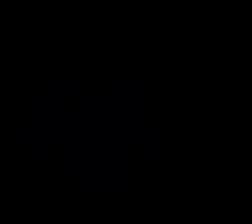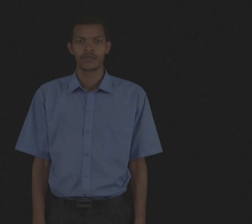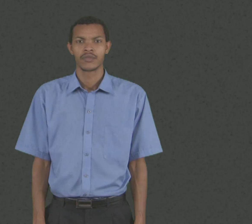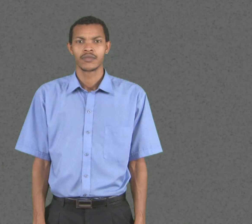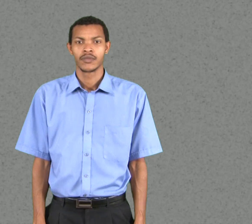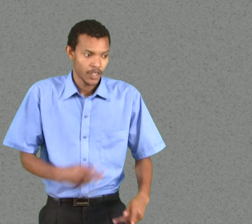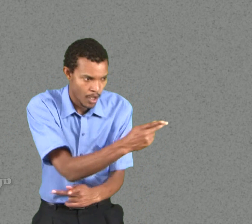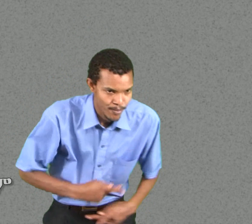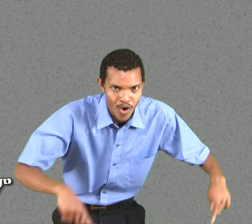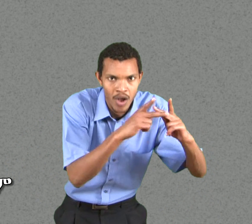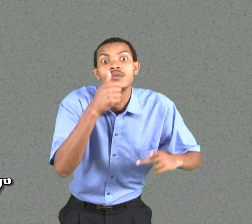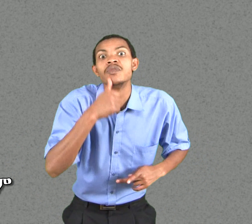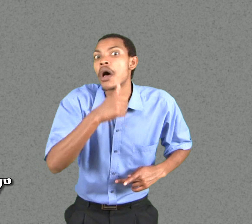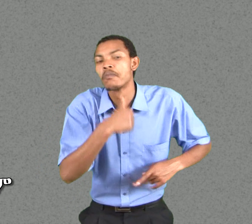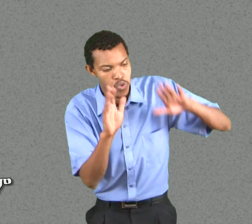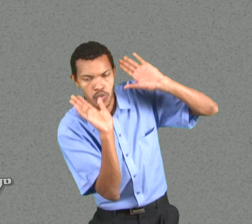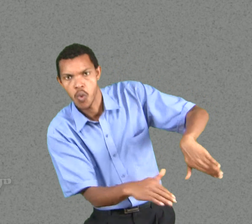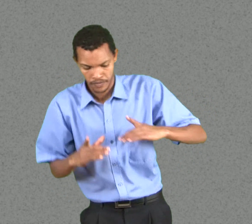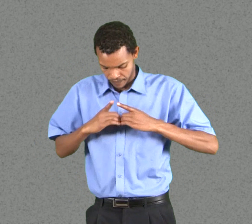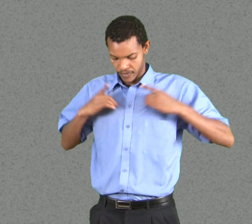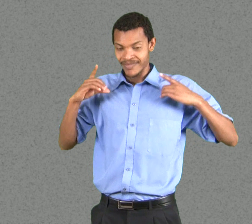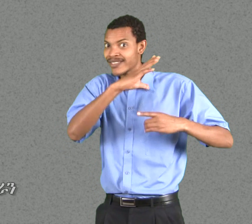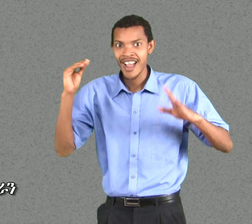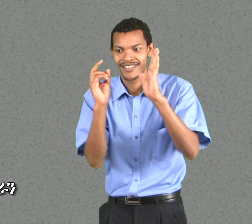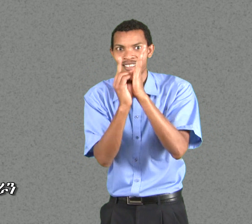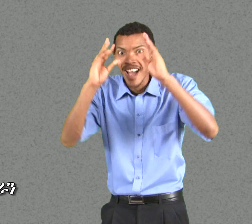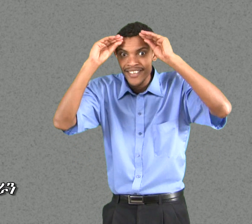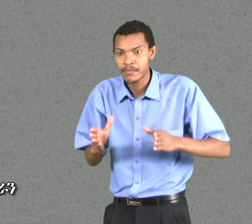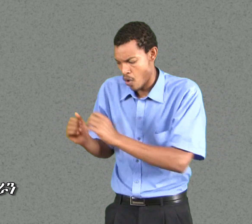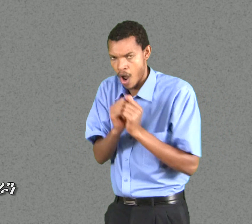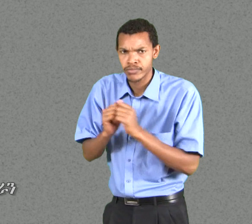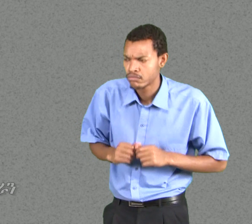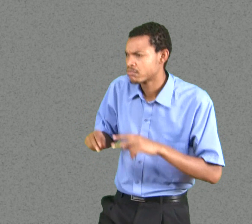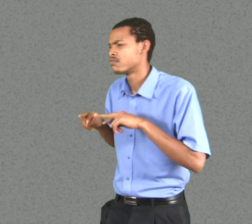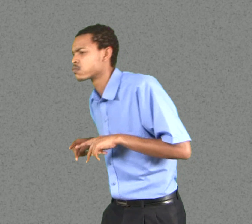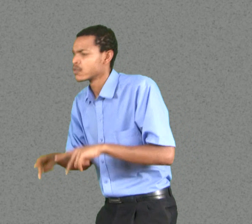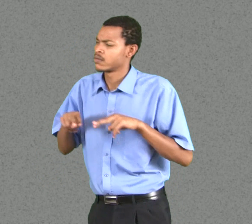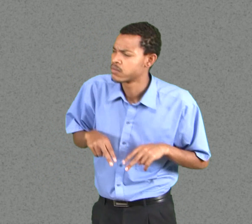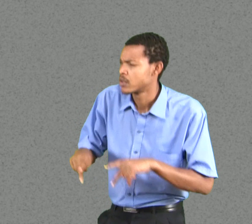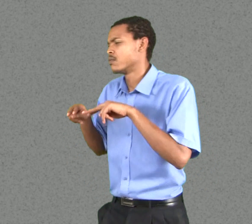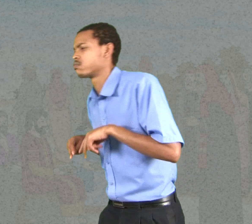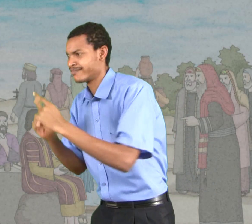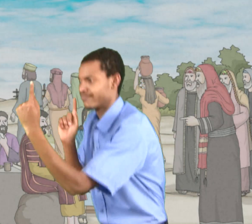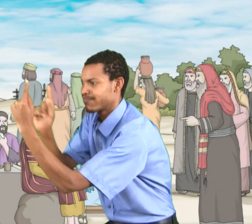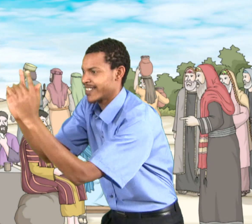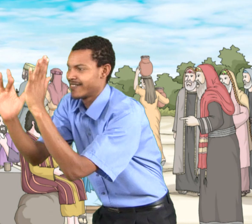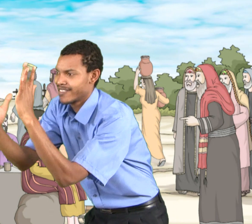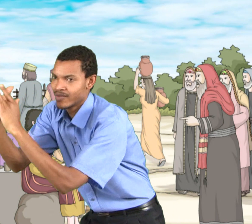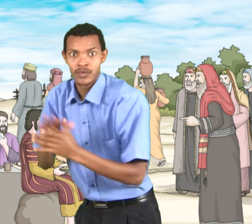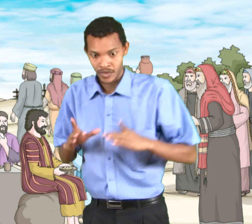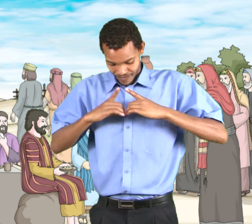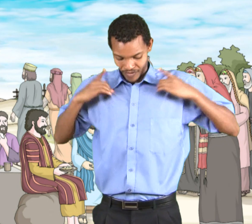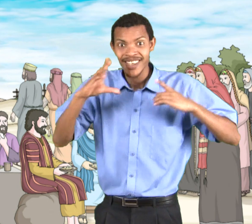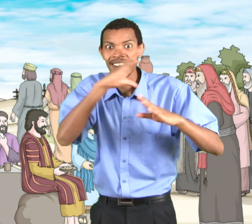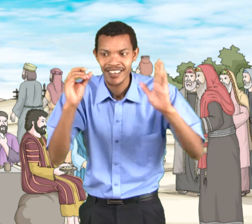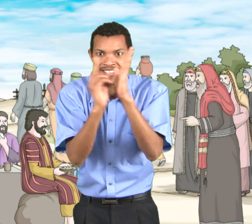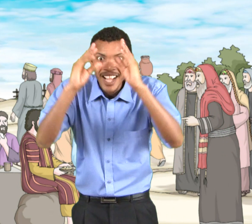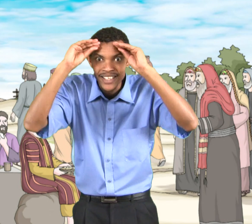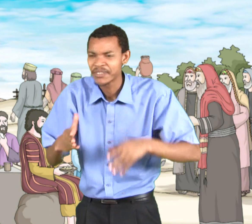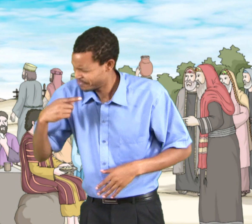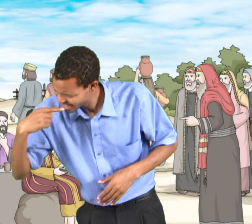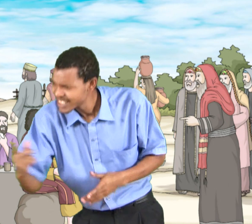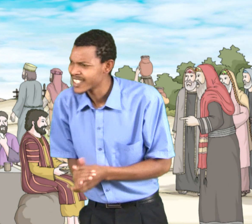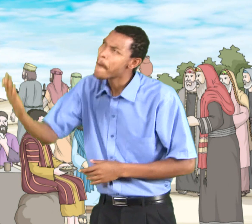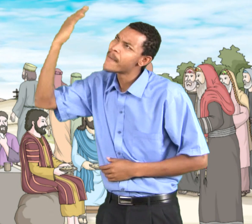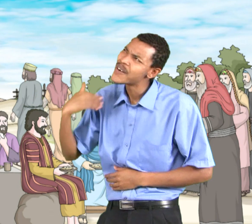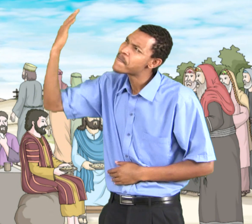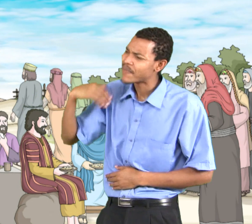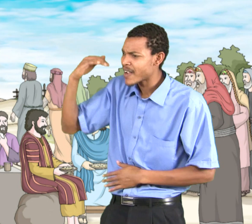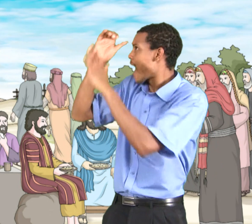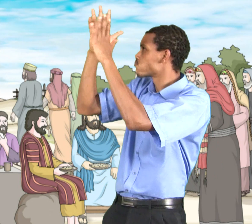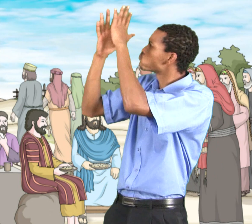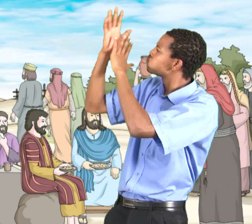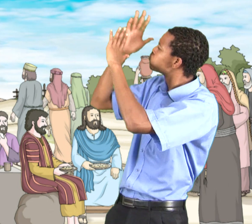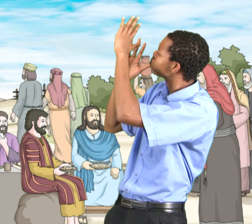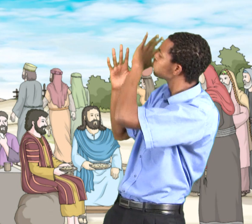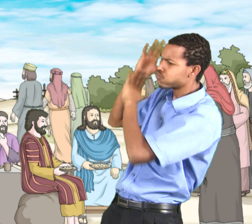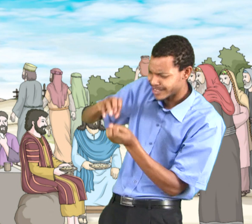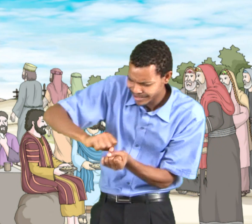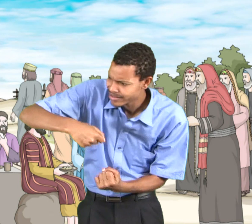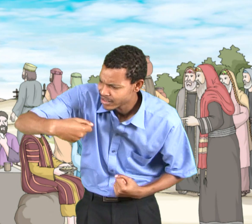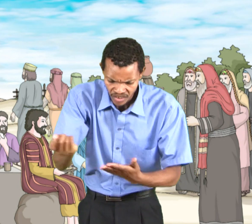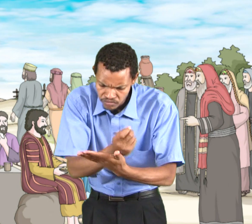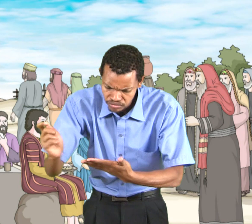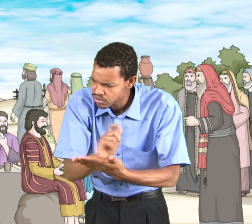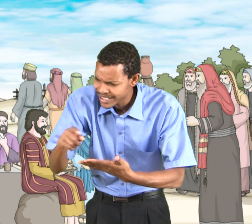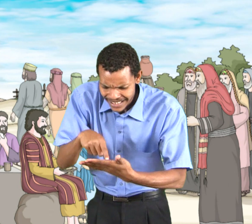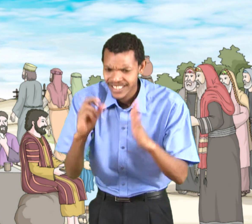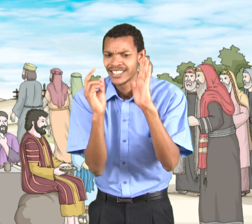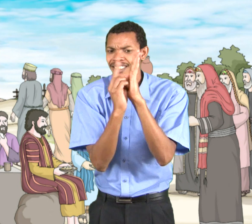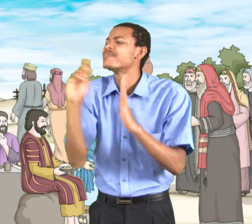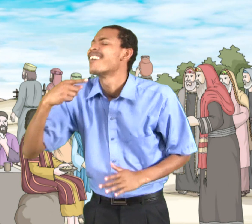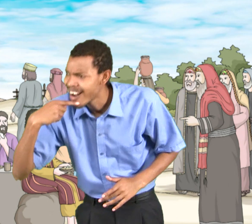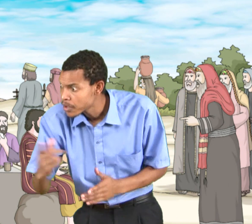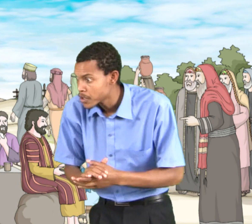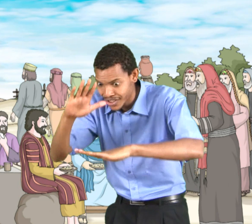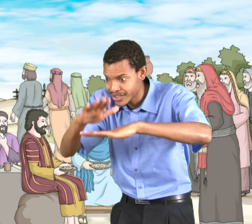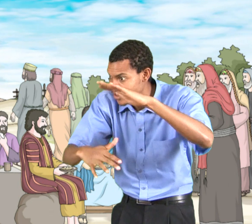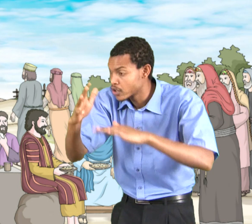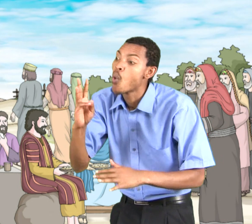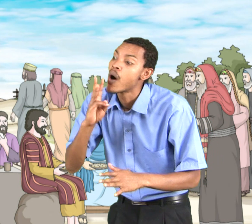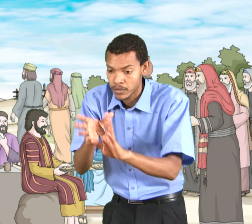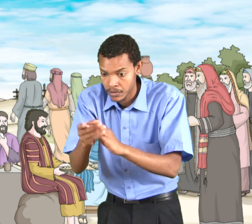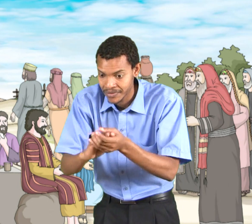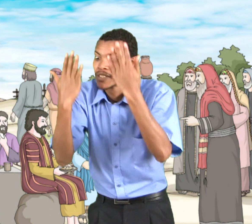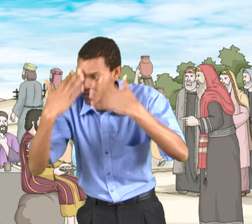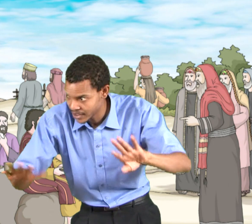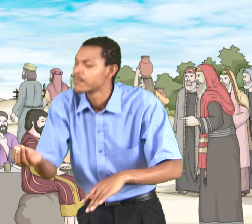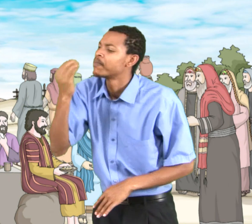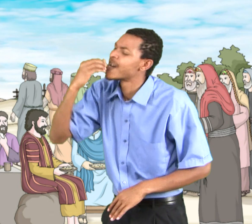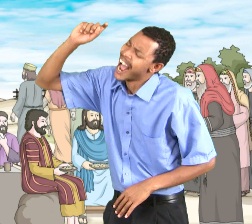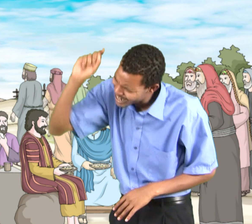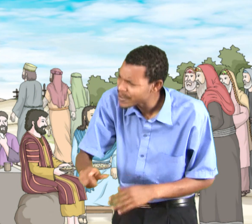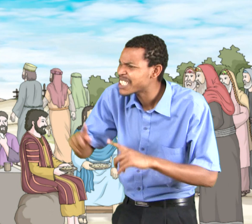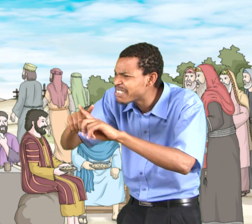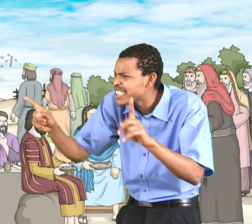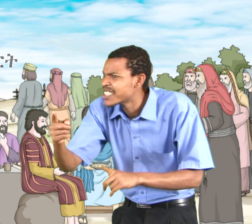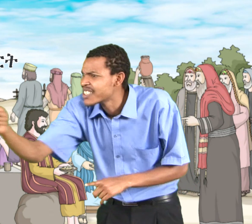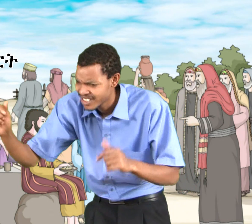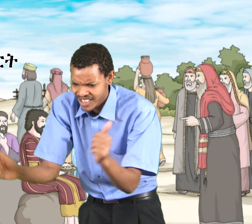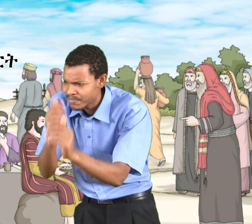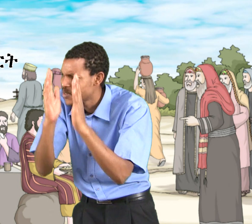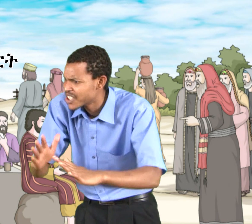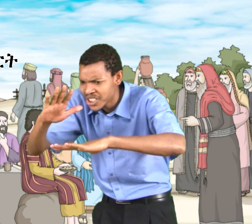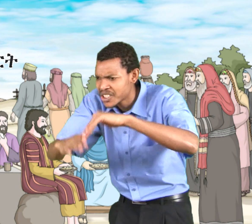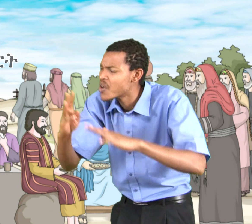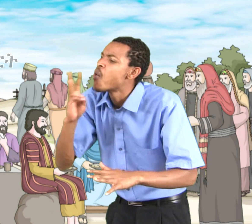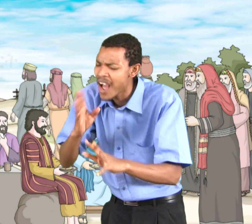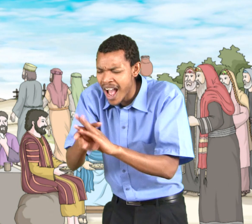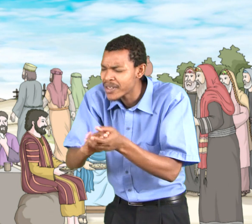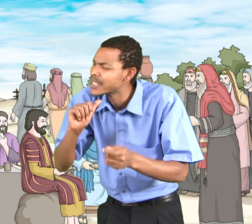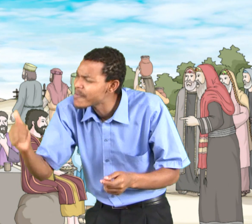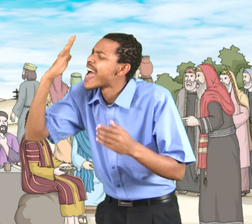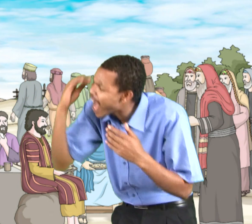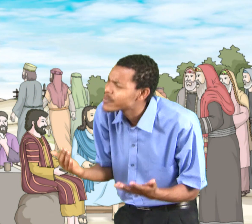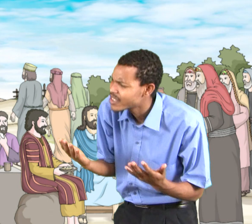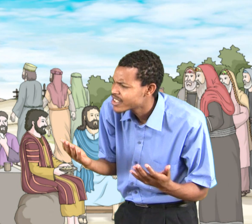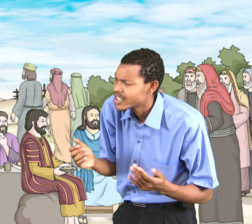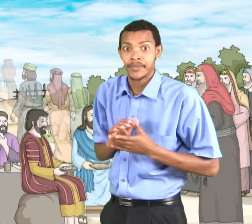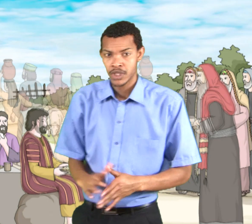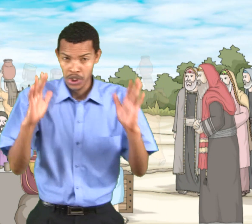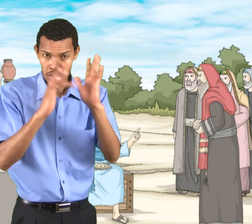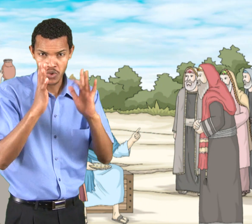Then some Pharisees and scribes came to Jesus from Jerusalem and asked, “Why do Your disciples break the tradition of the elders? They do not wash their hands before they eat.”